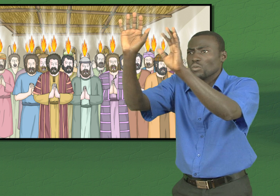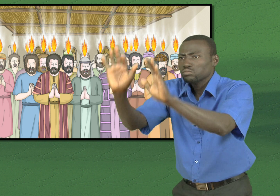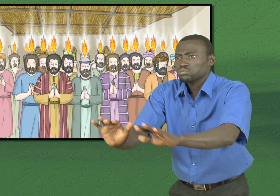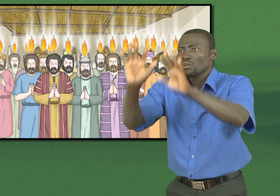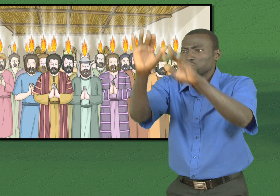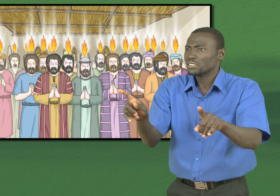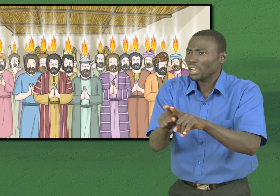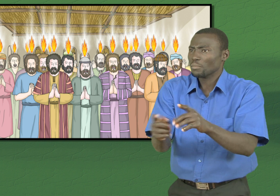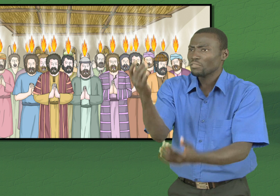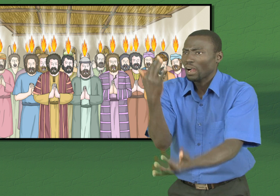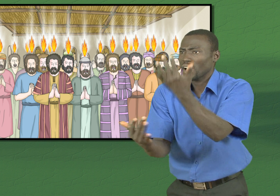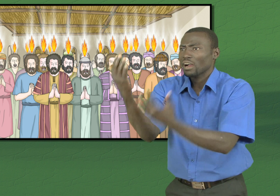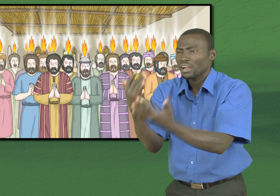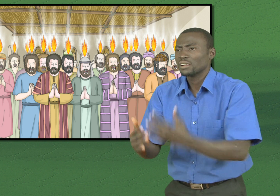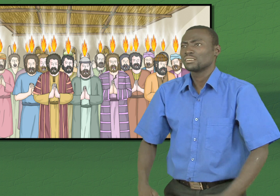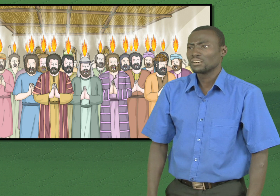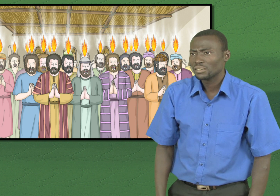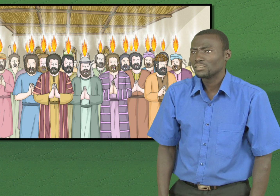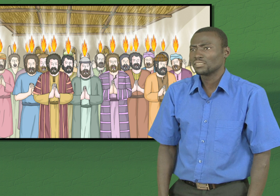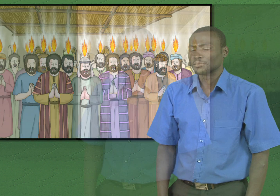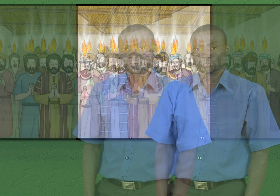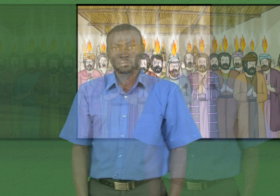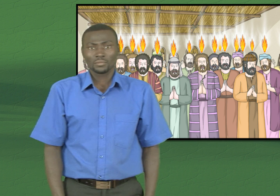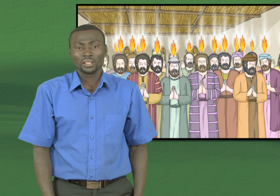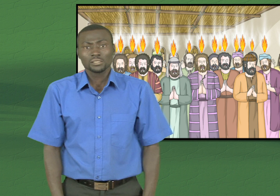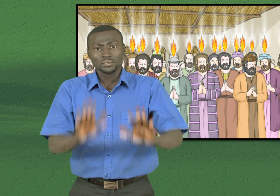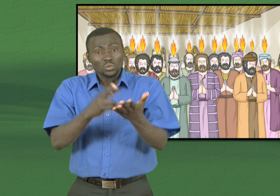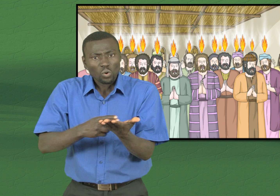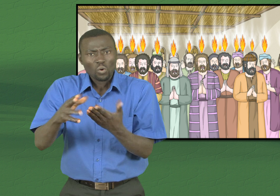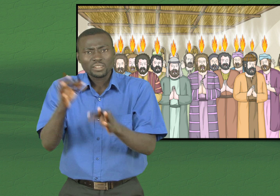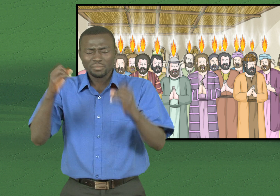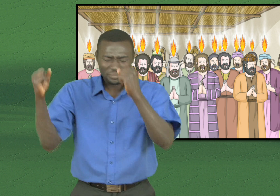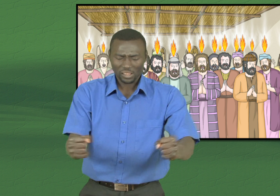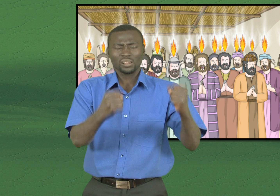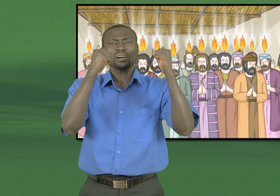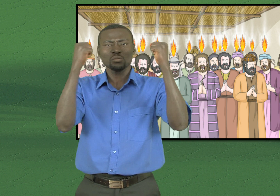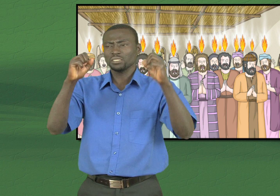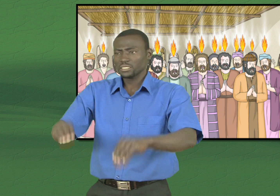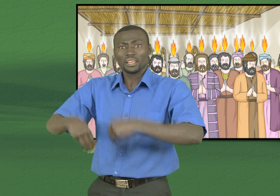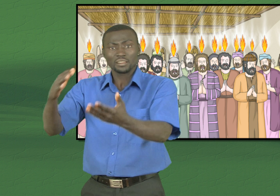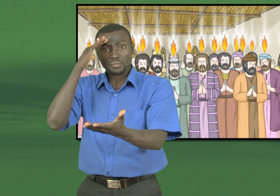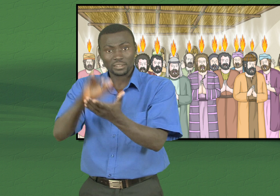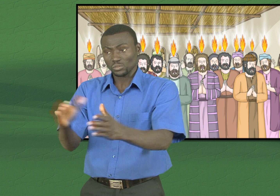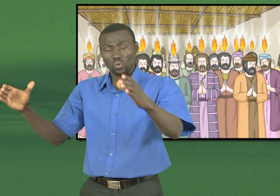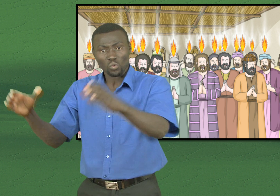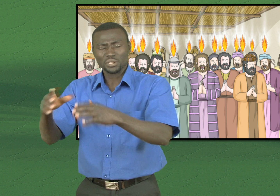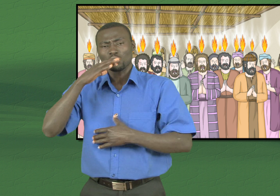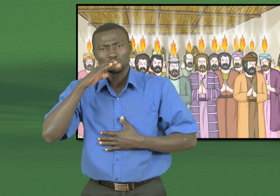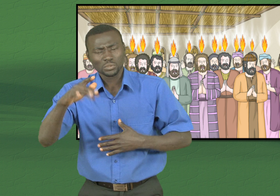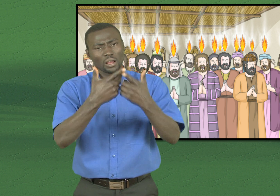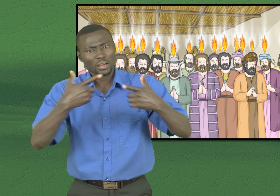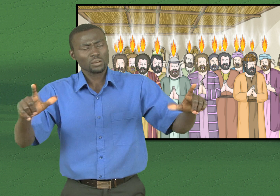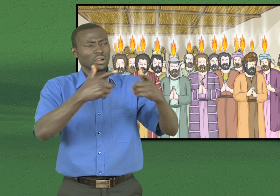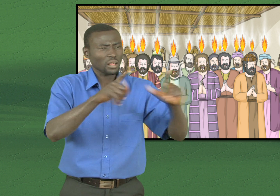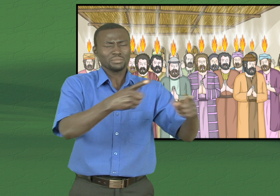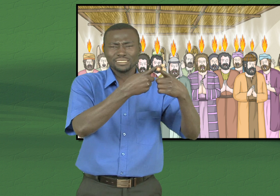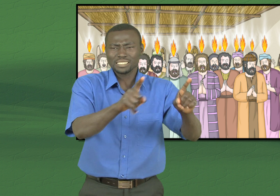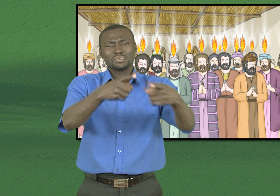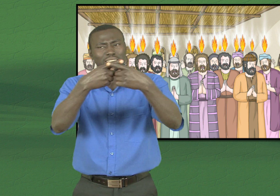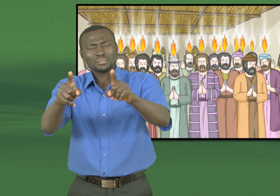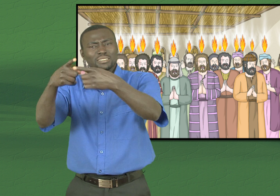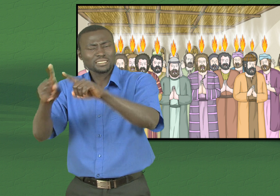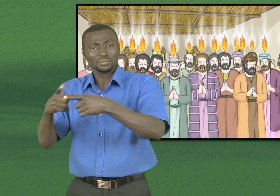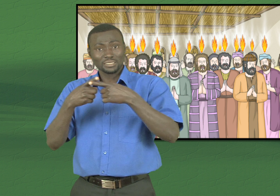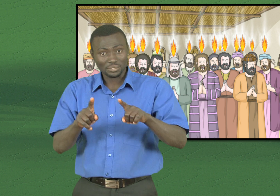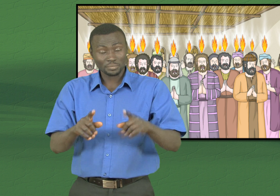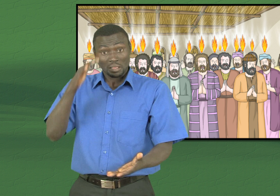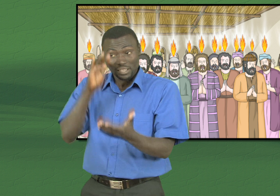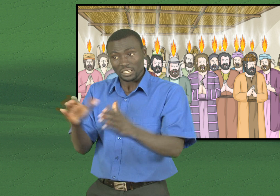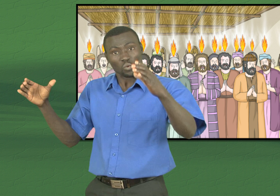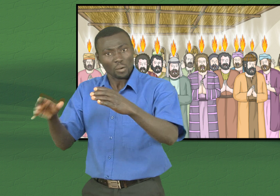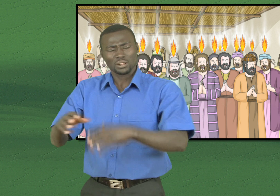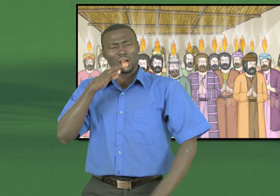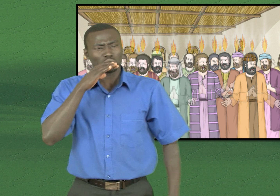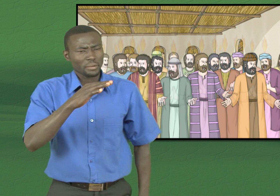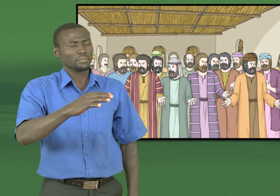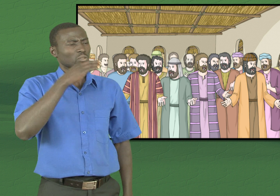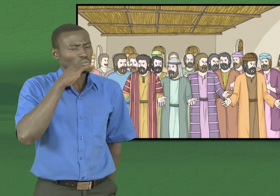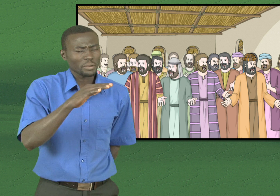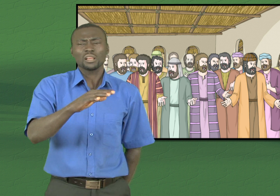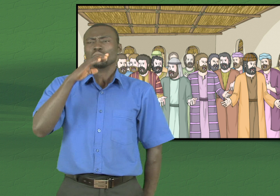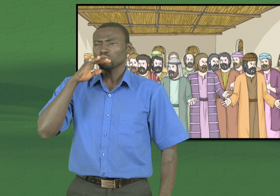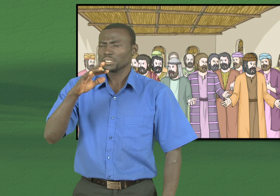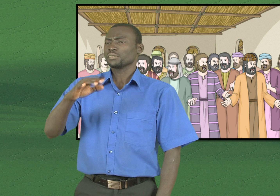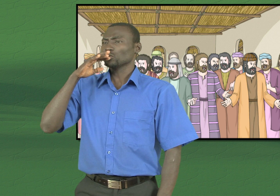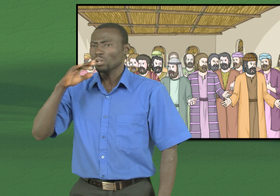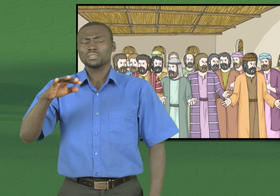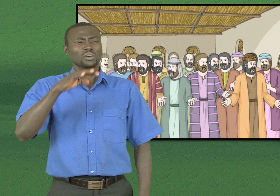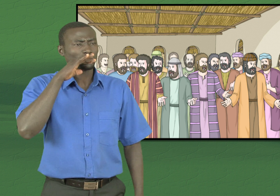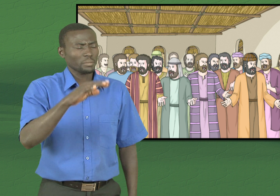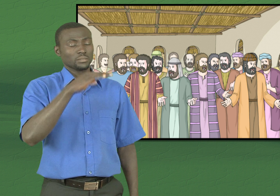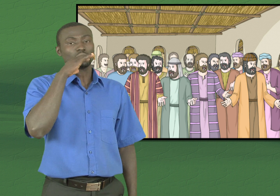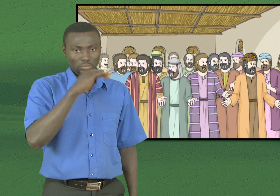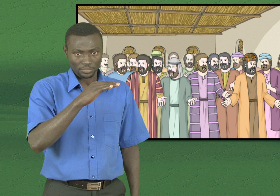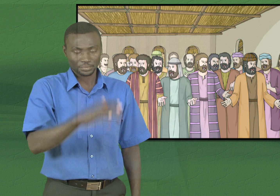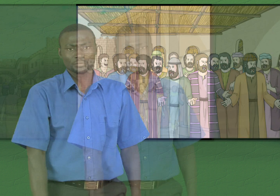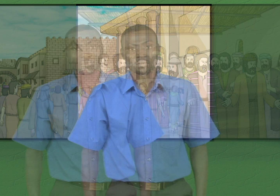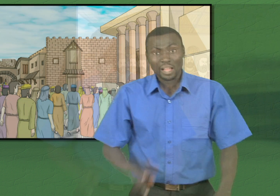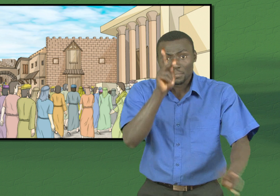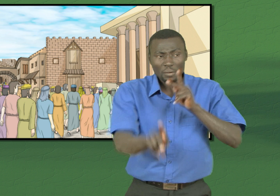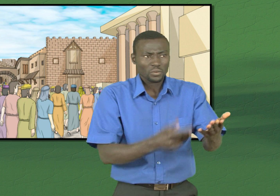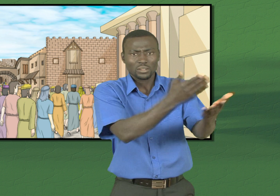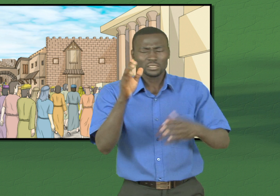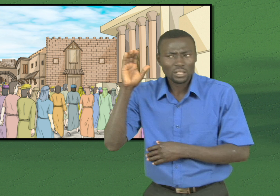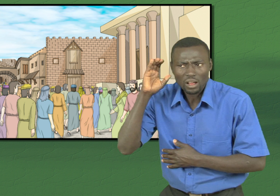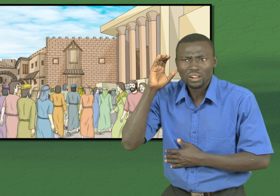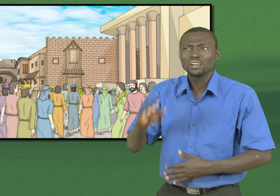And they were all filled with the Holy Spirit and began to speak in other tongues as the Spirit enabled them.